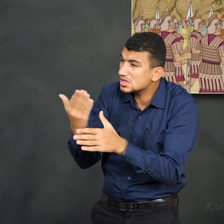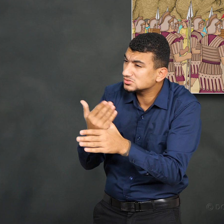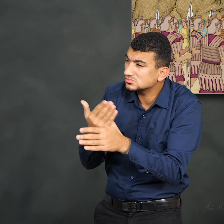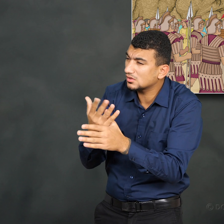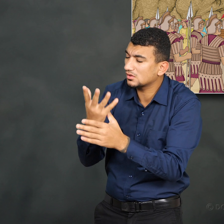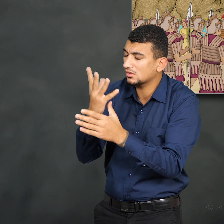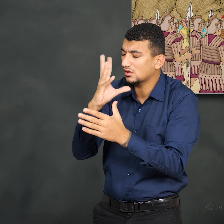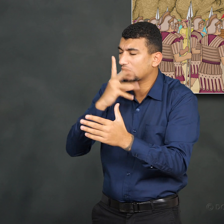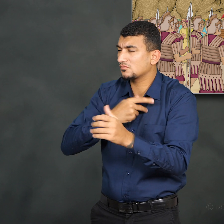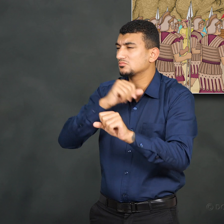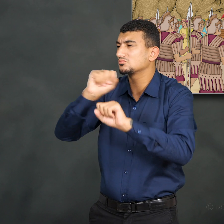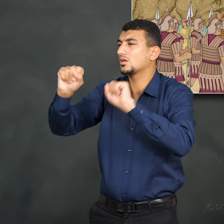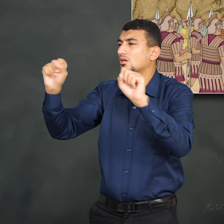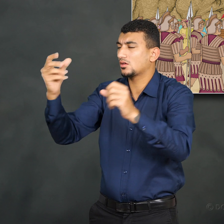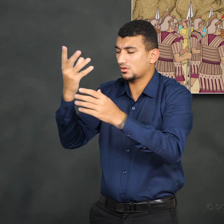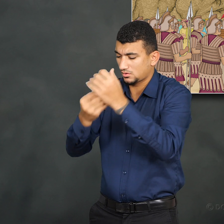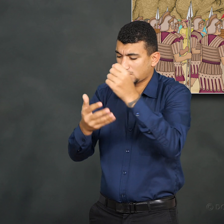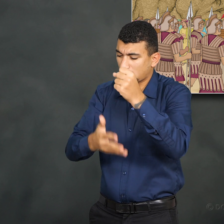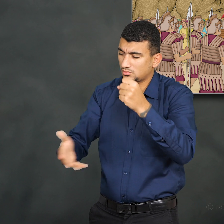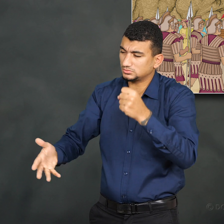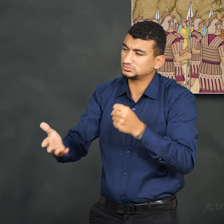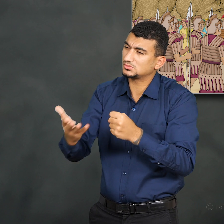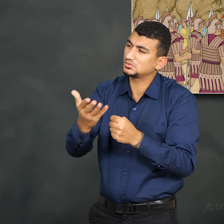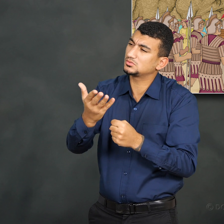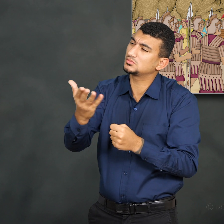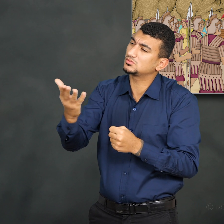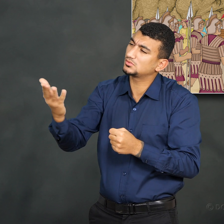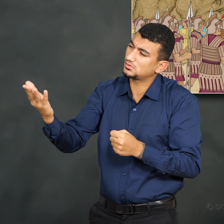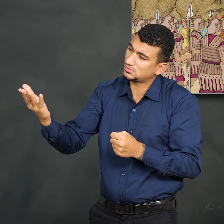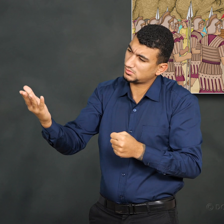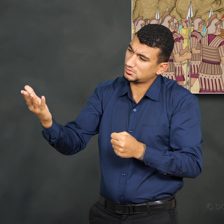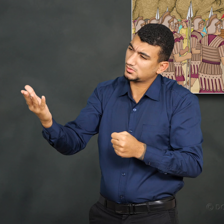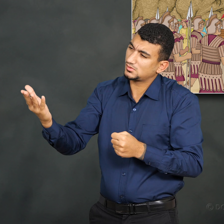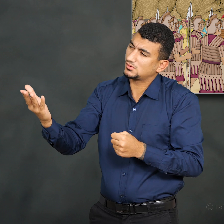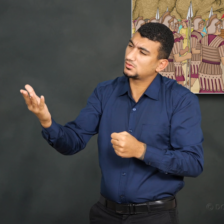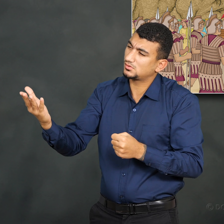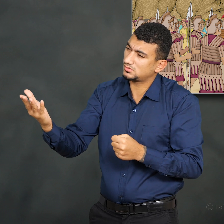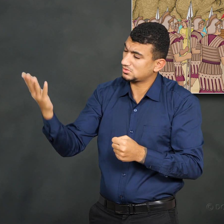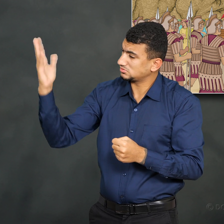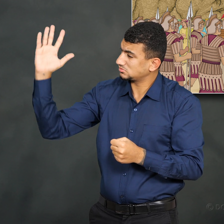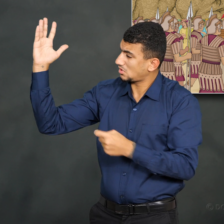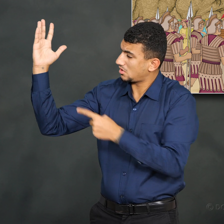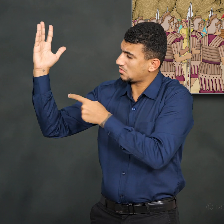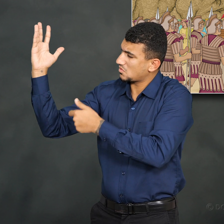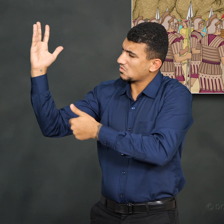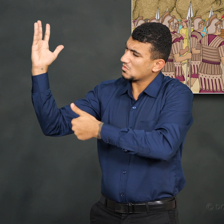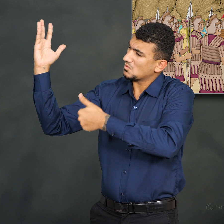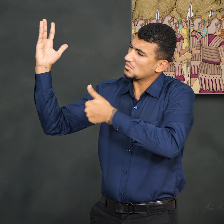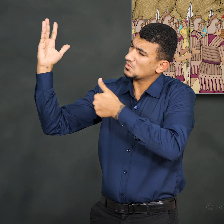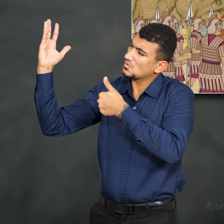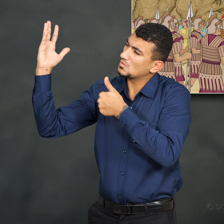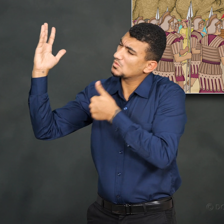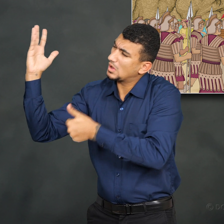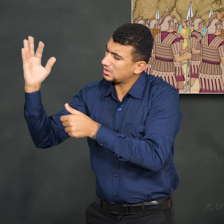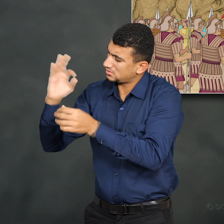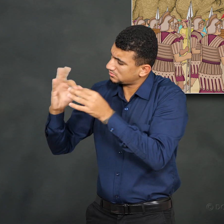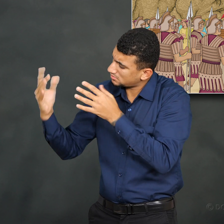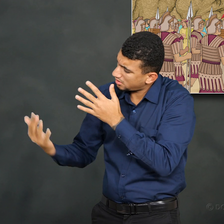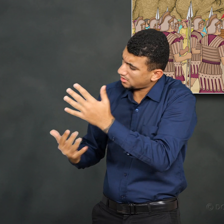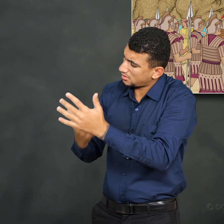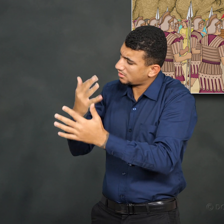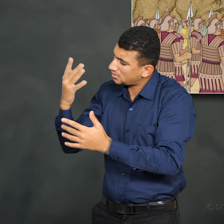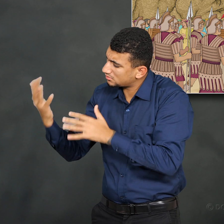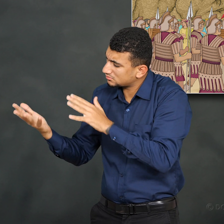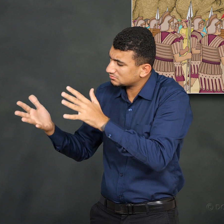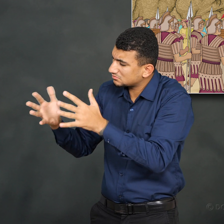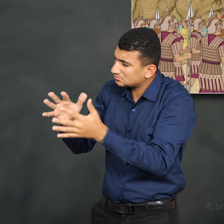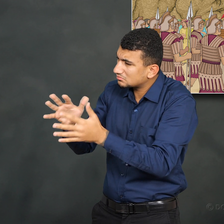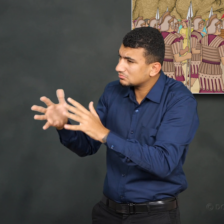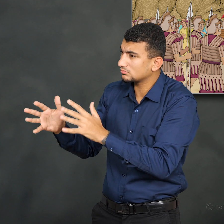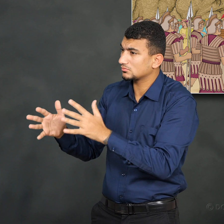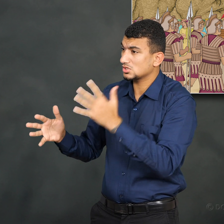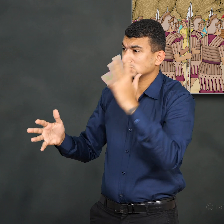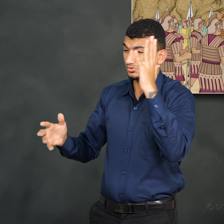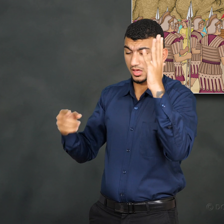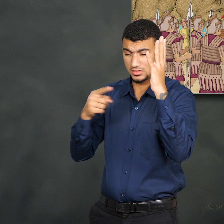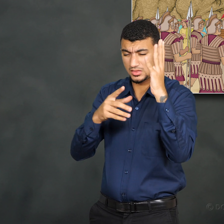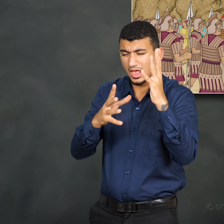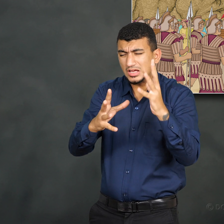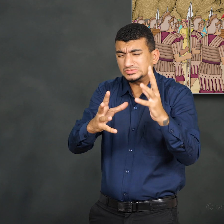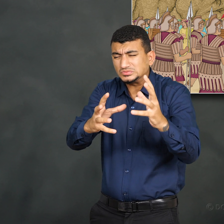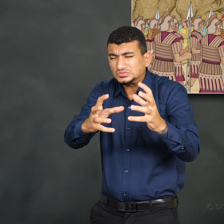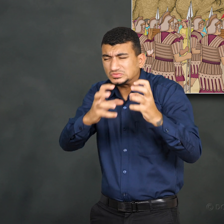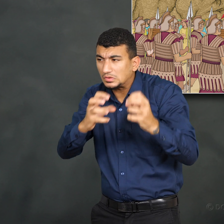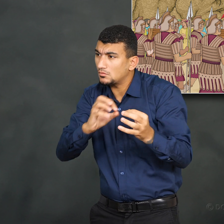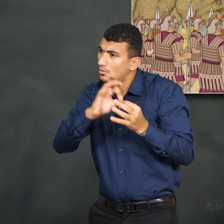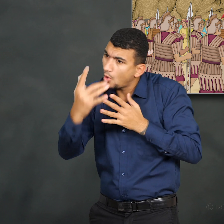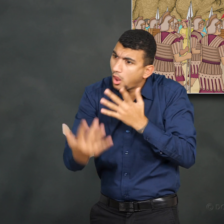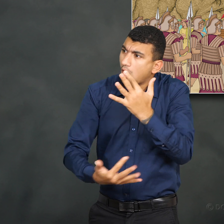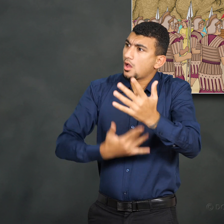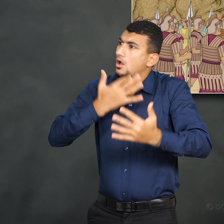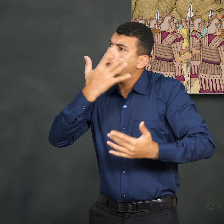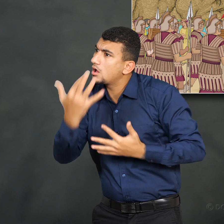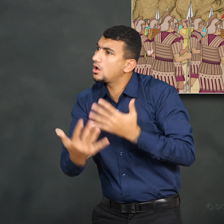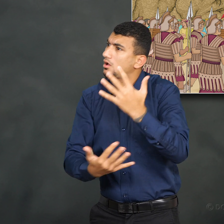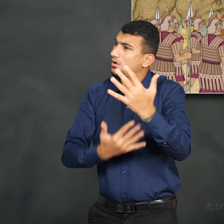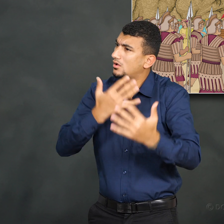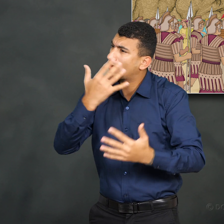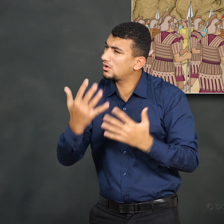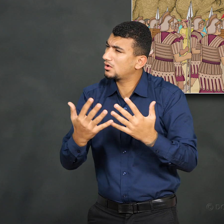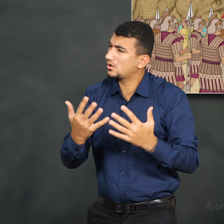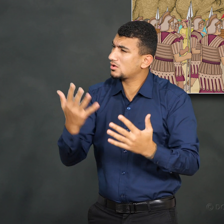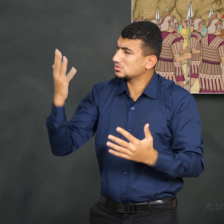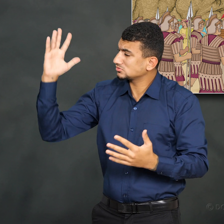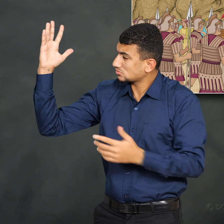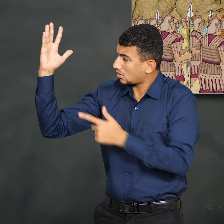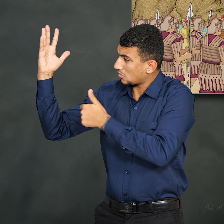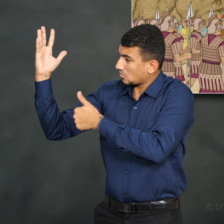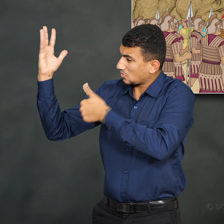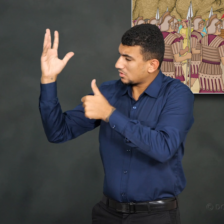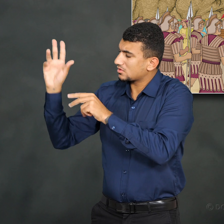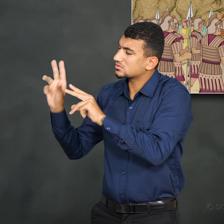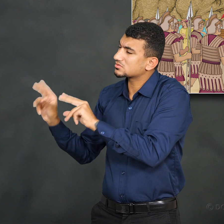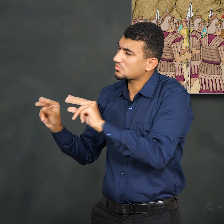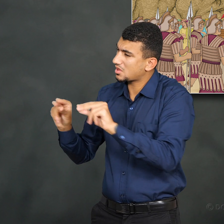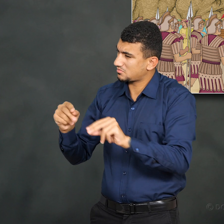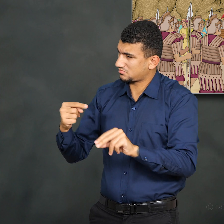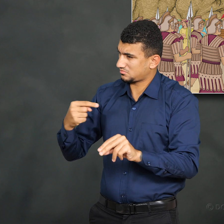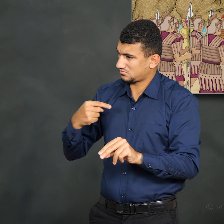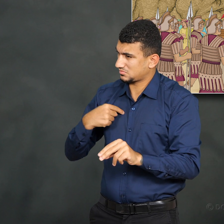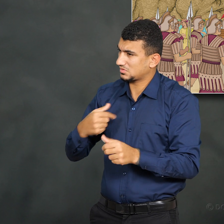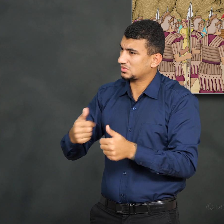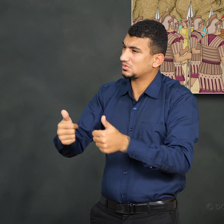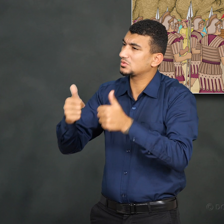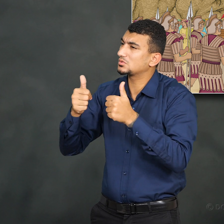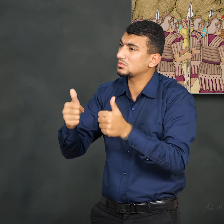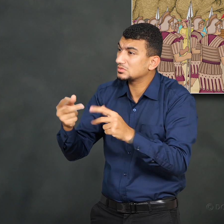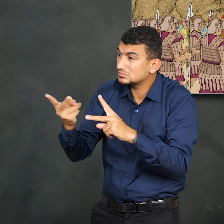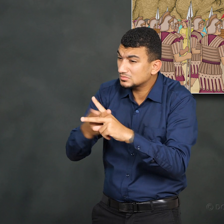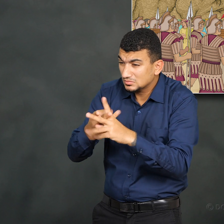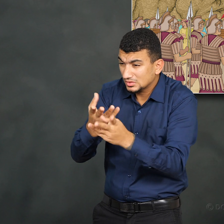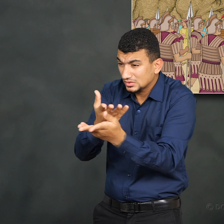At that time ‘they will say to the mountains, “Fall on us!”